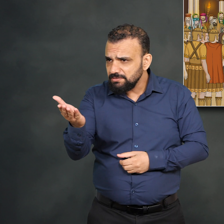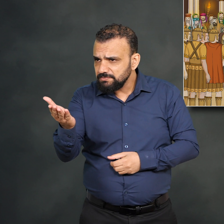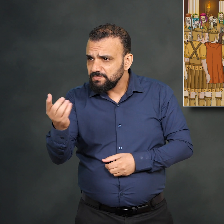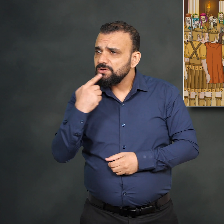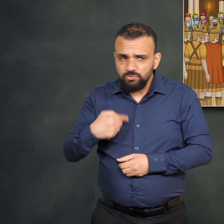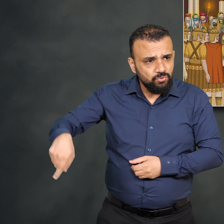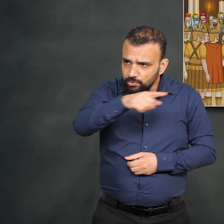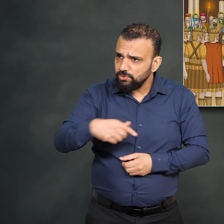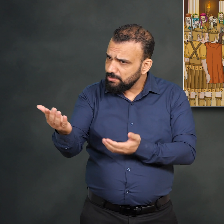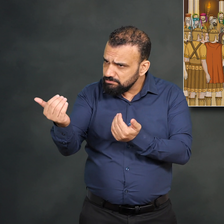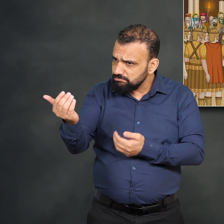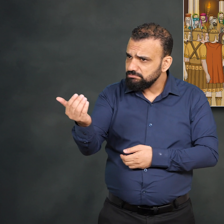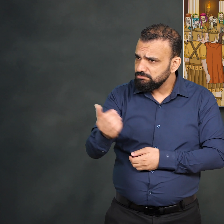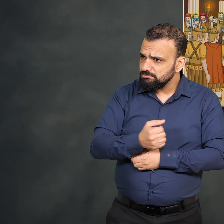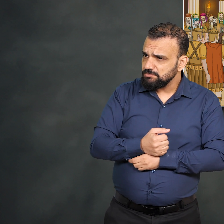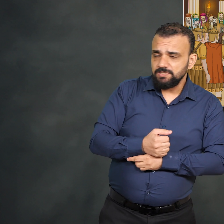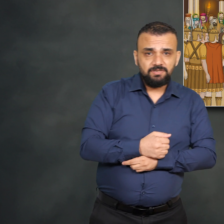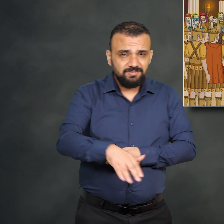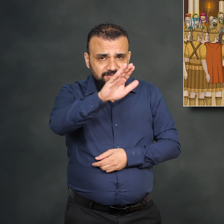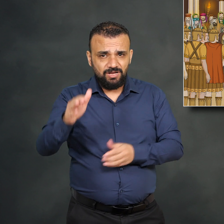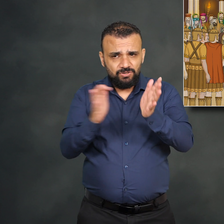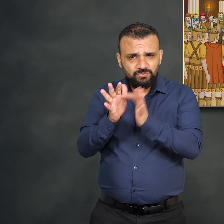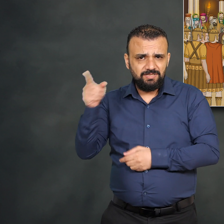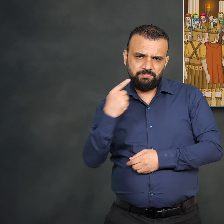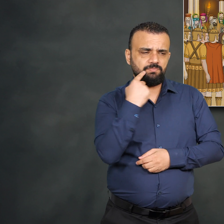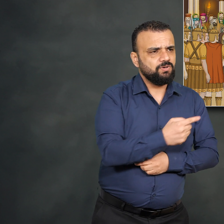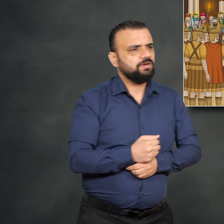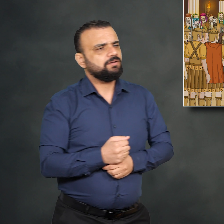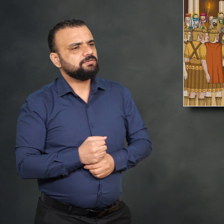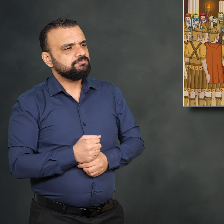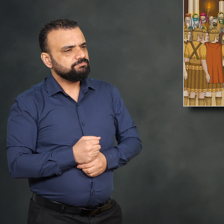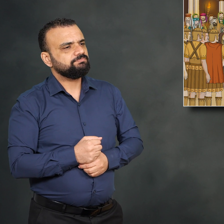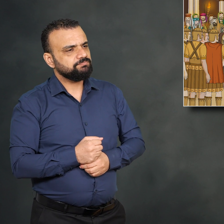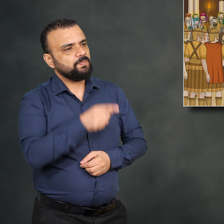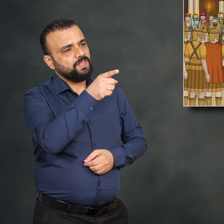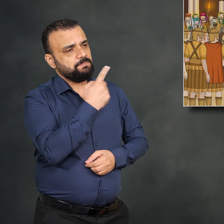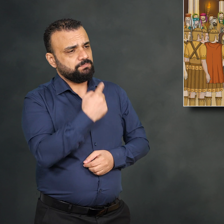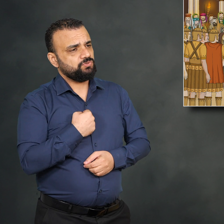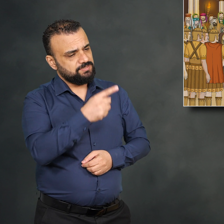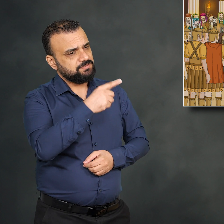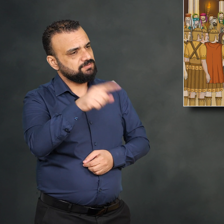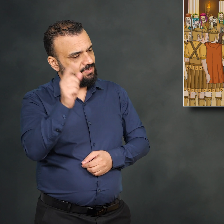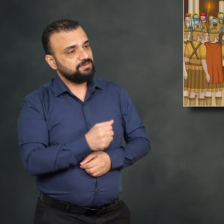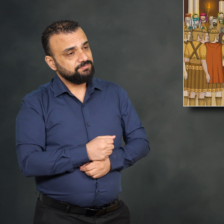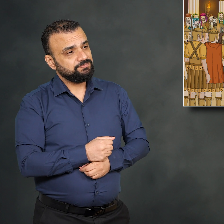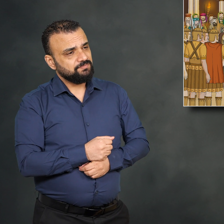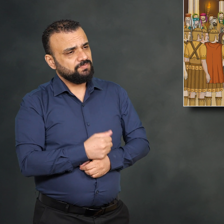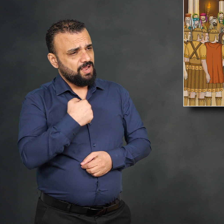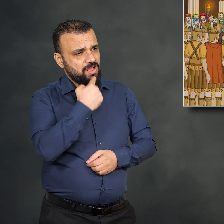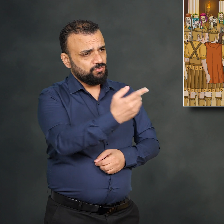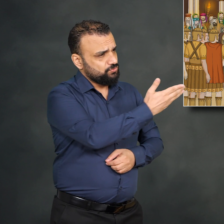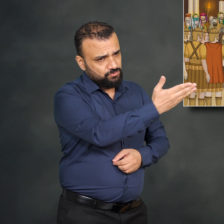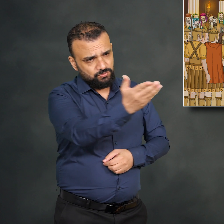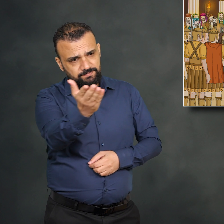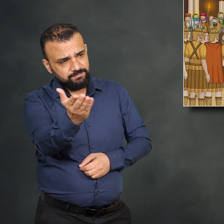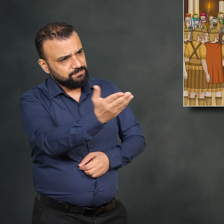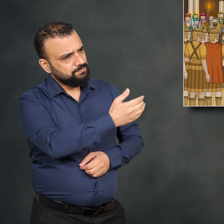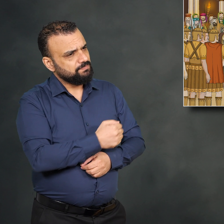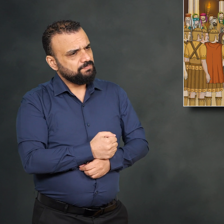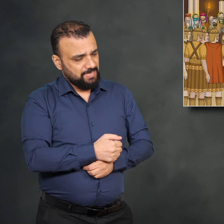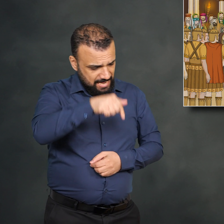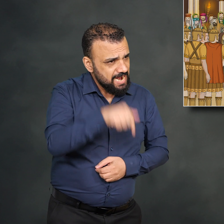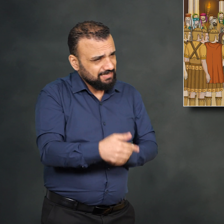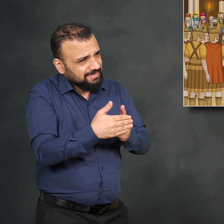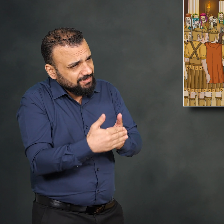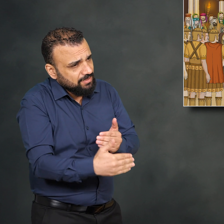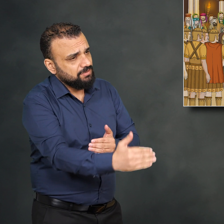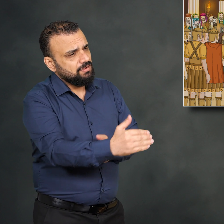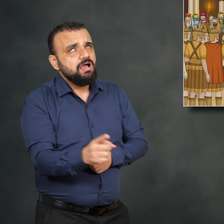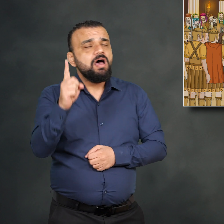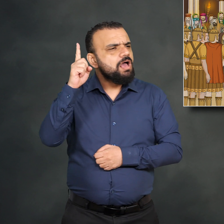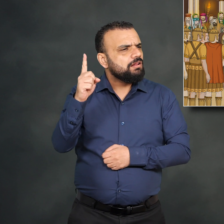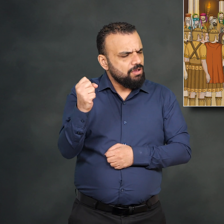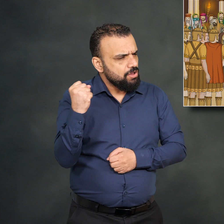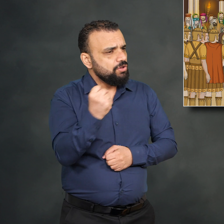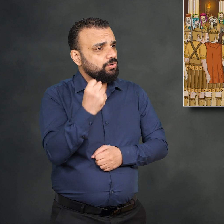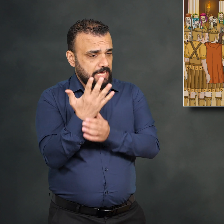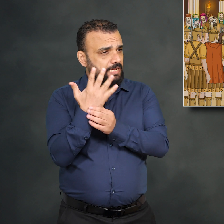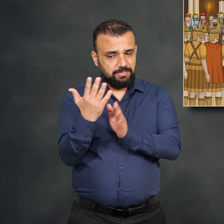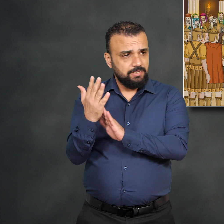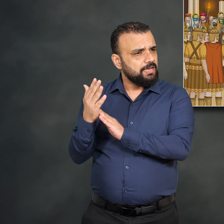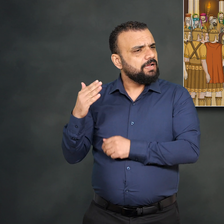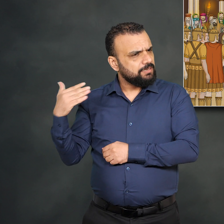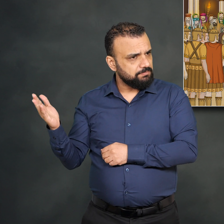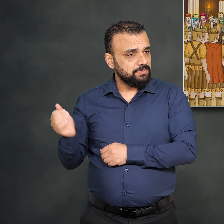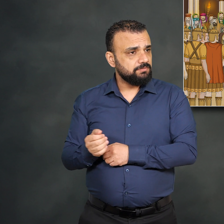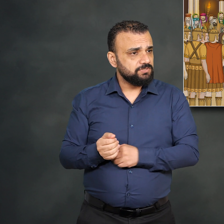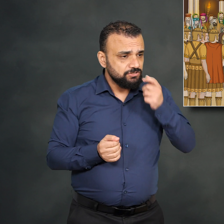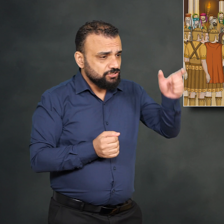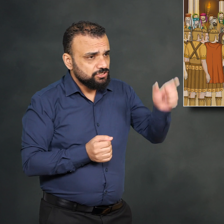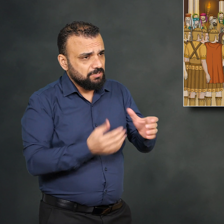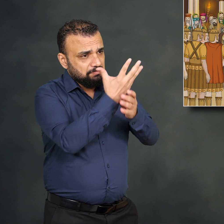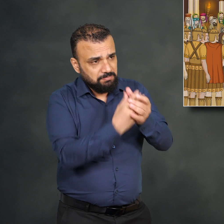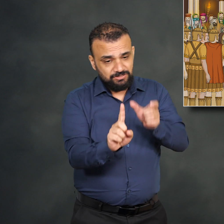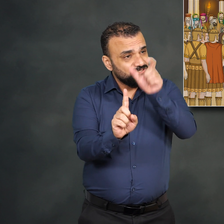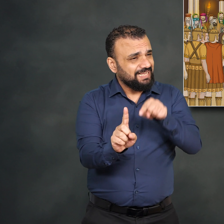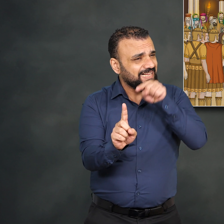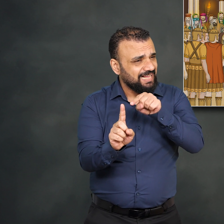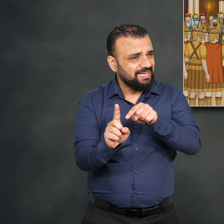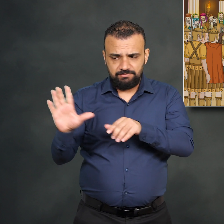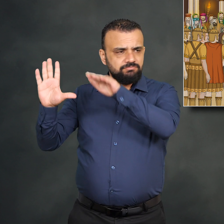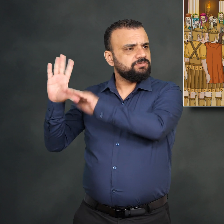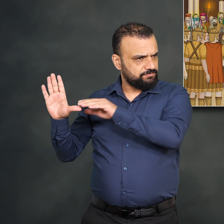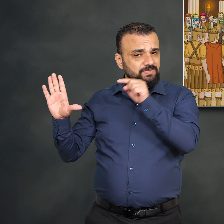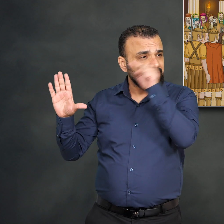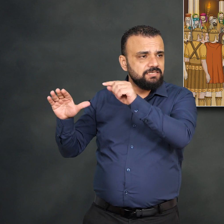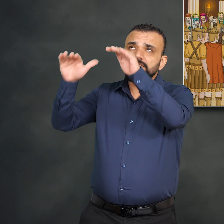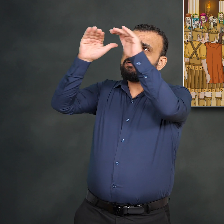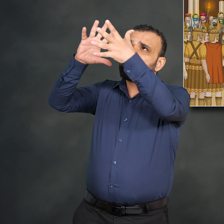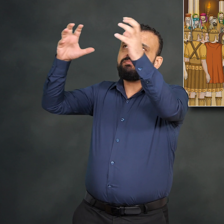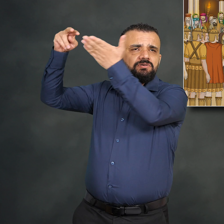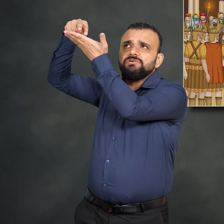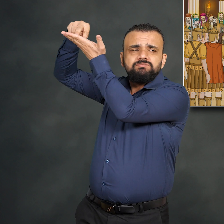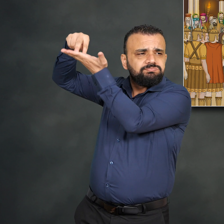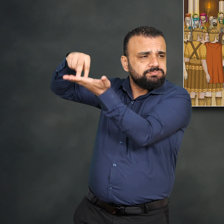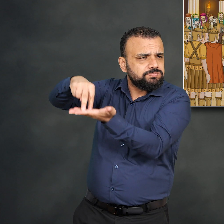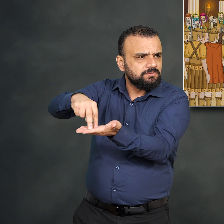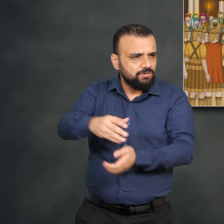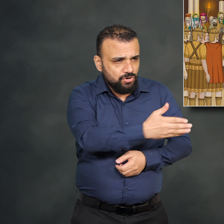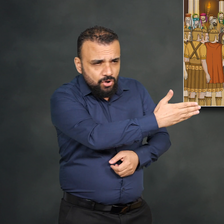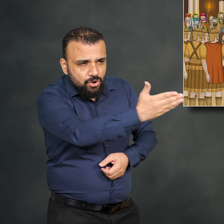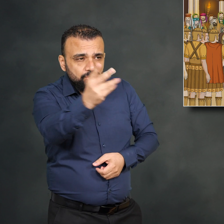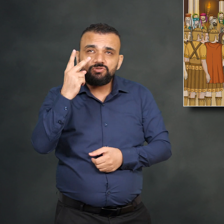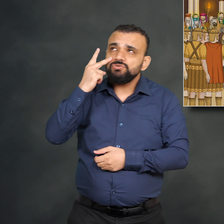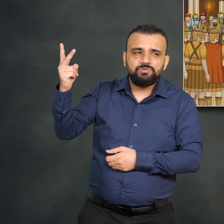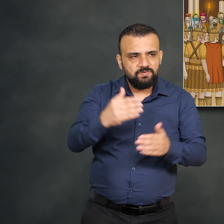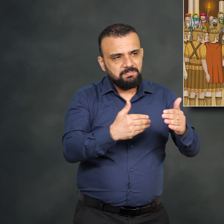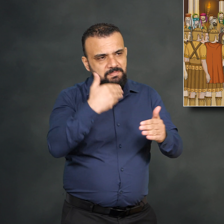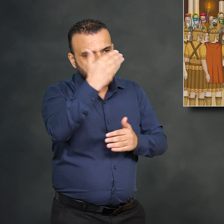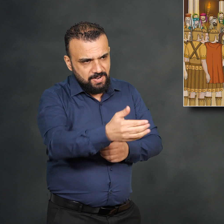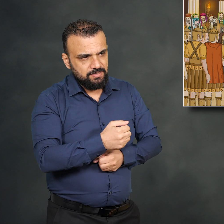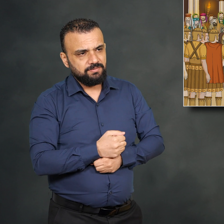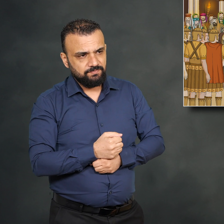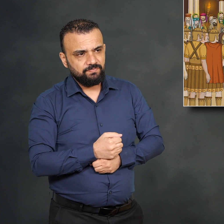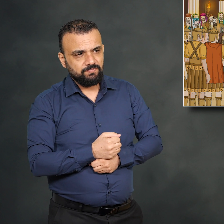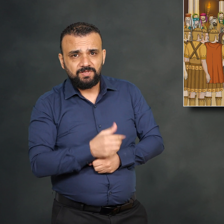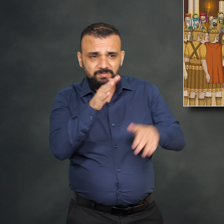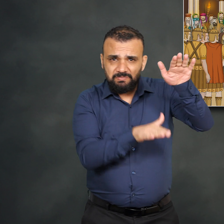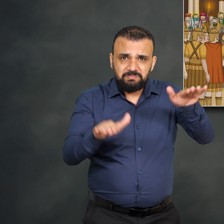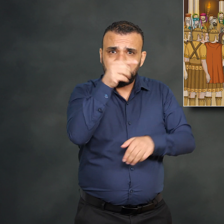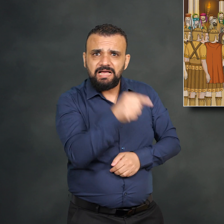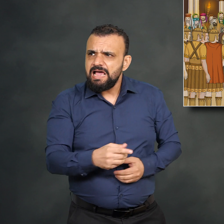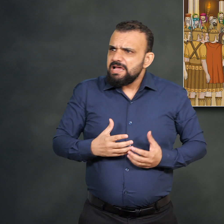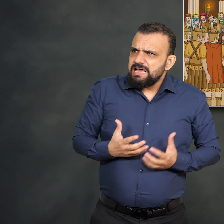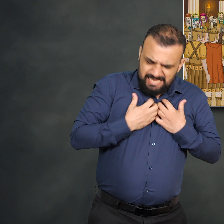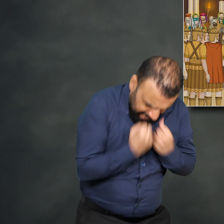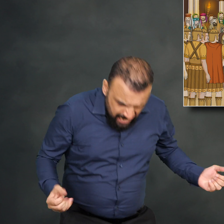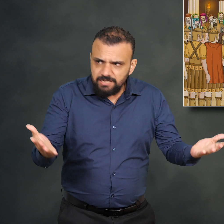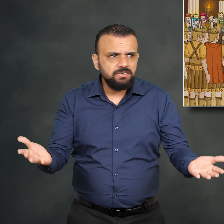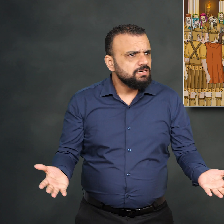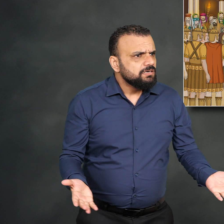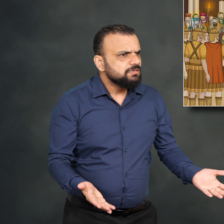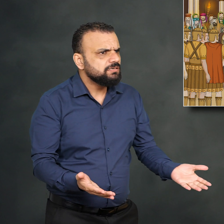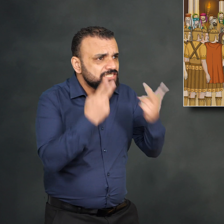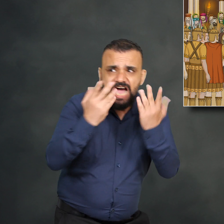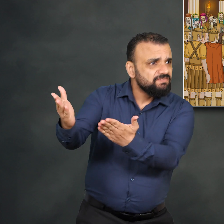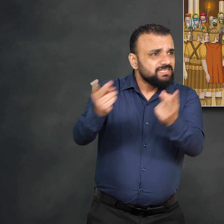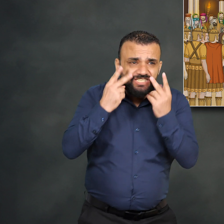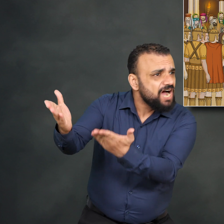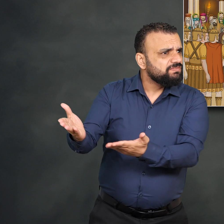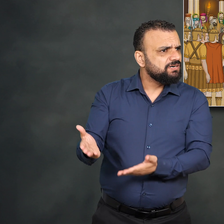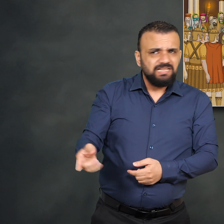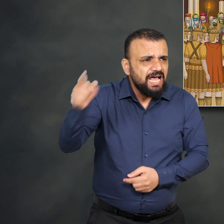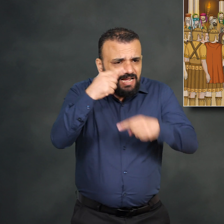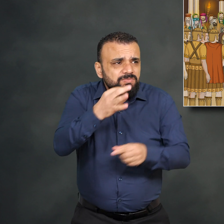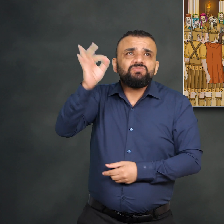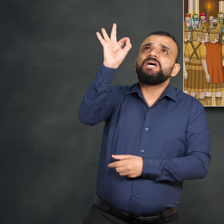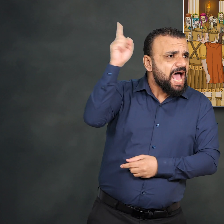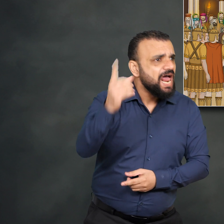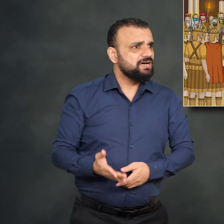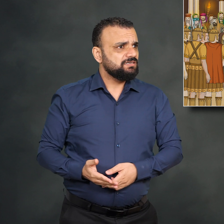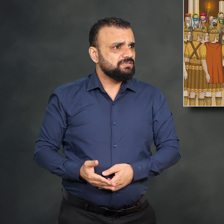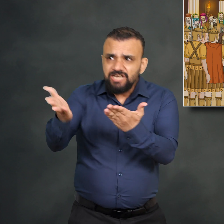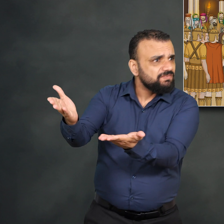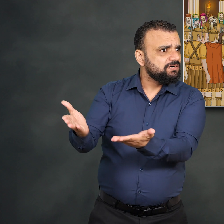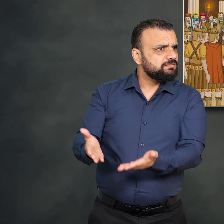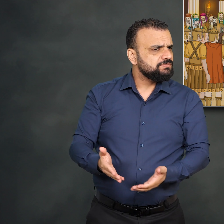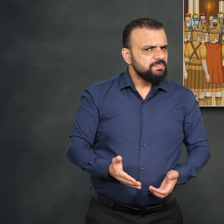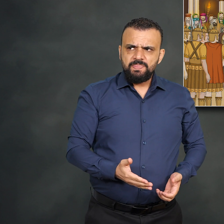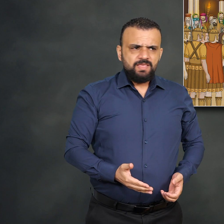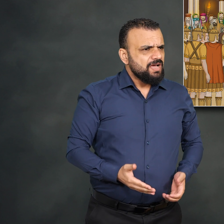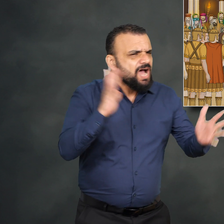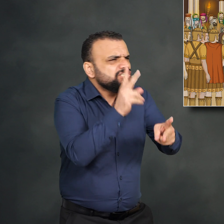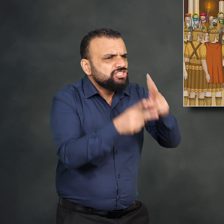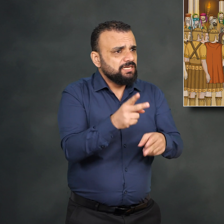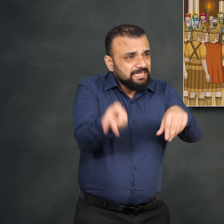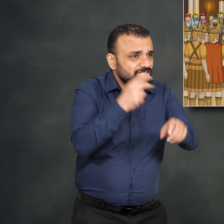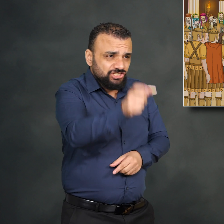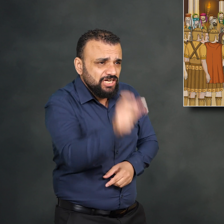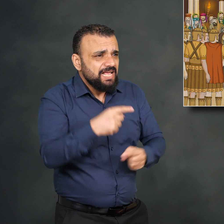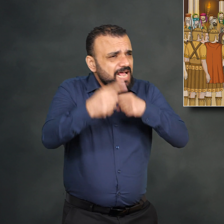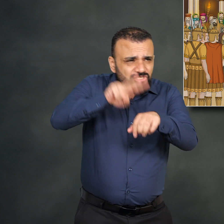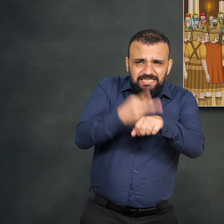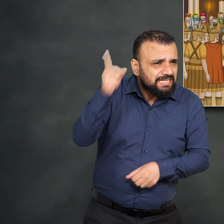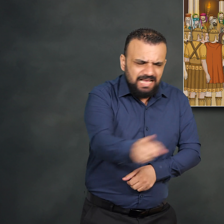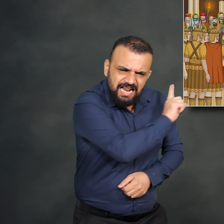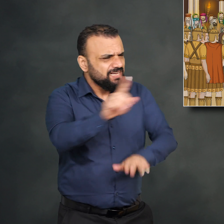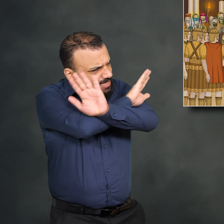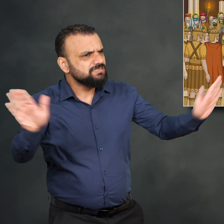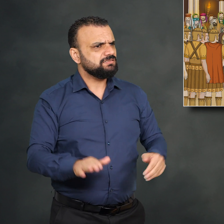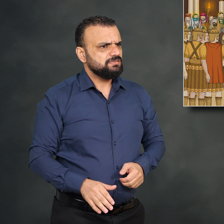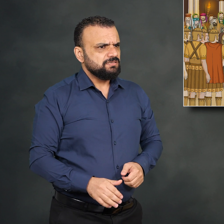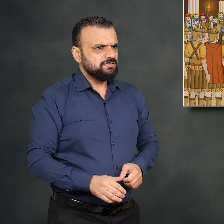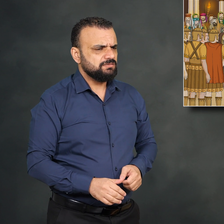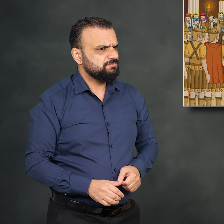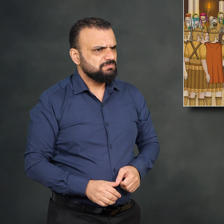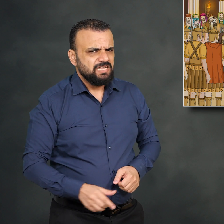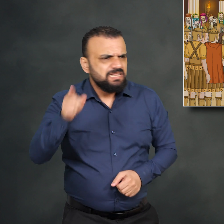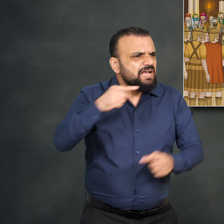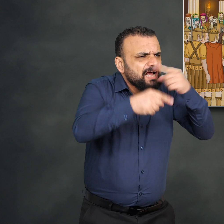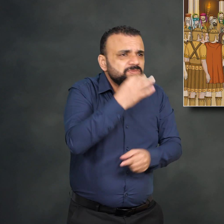“You have said it yourself,” Jesus answered. “But I say to all of you, from now on you will see the Son of Man sitting at the right hand of Power and coming on the clouds of heaven.”